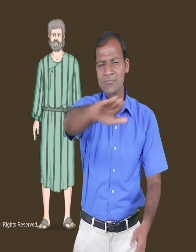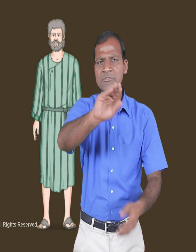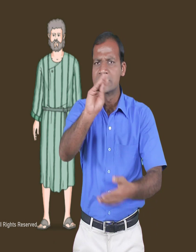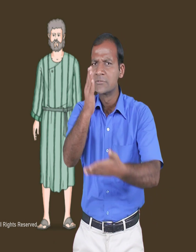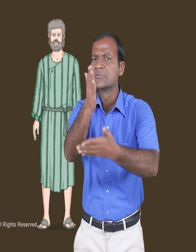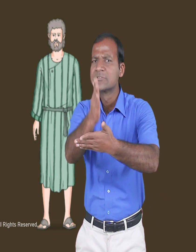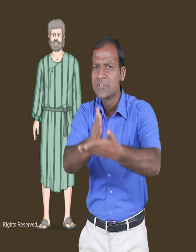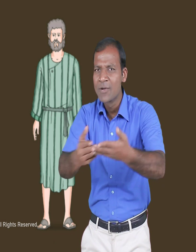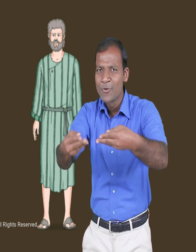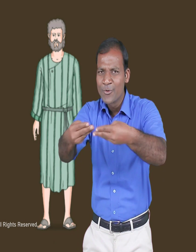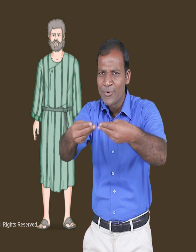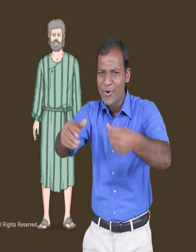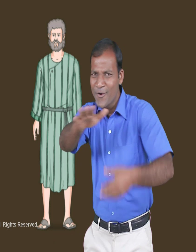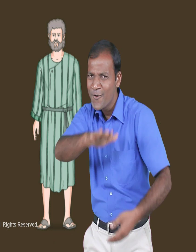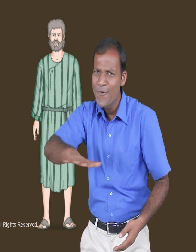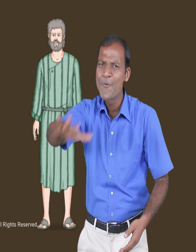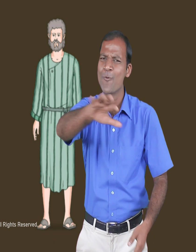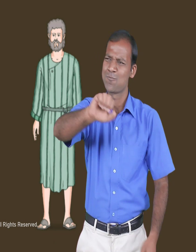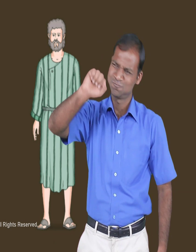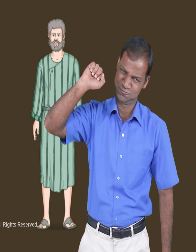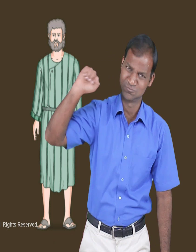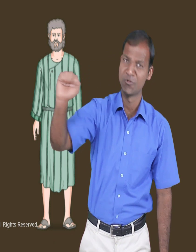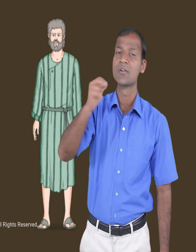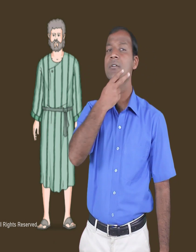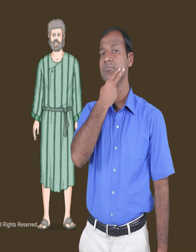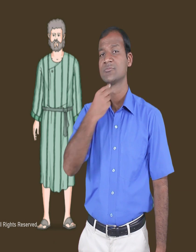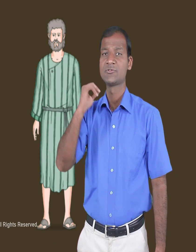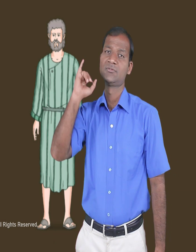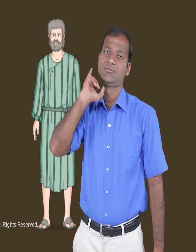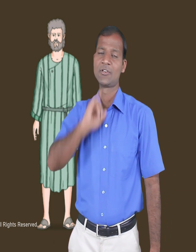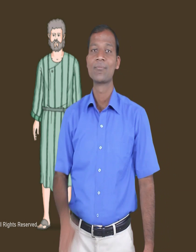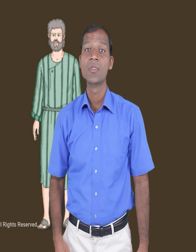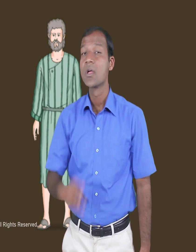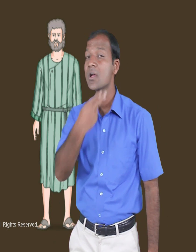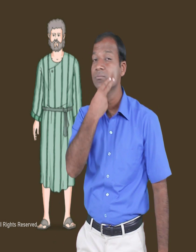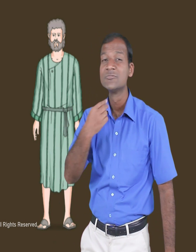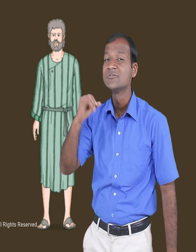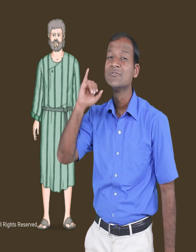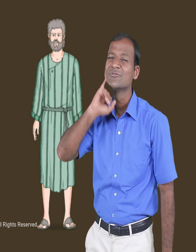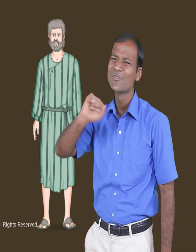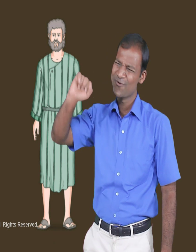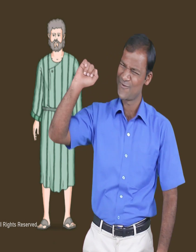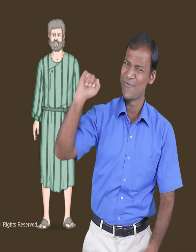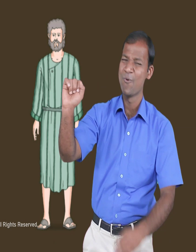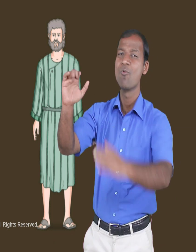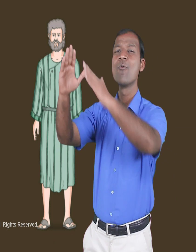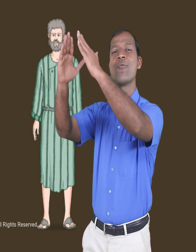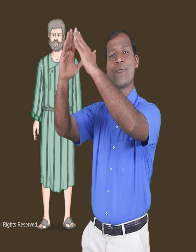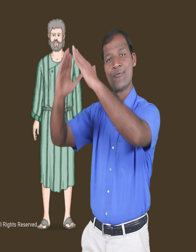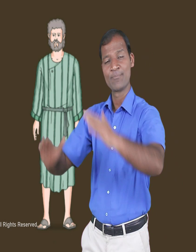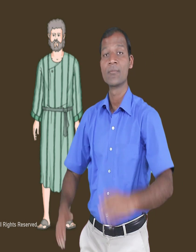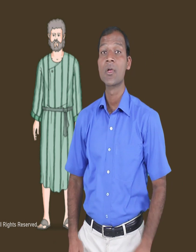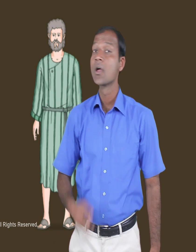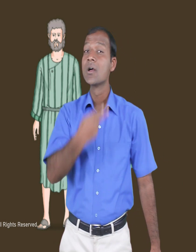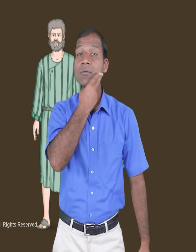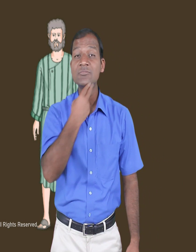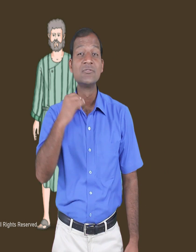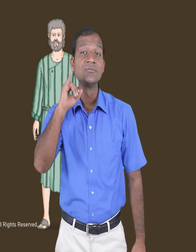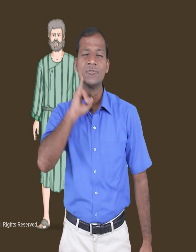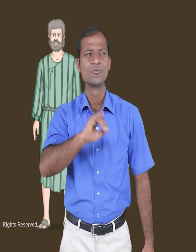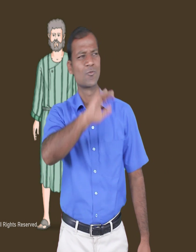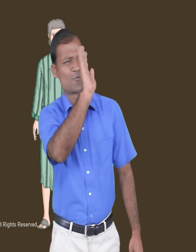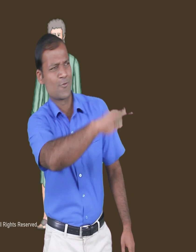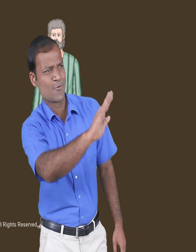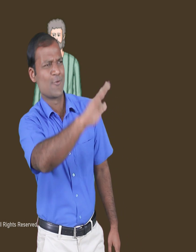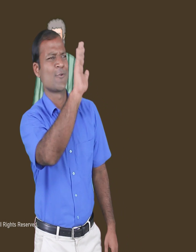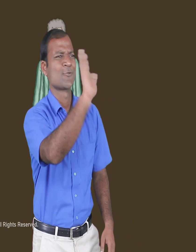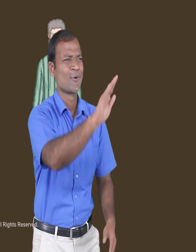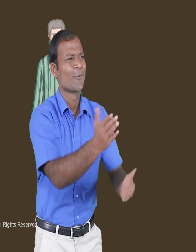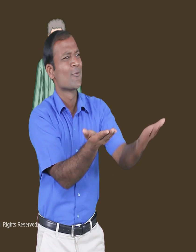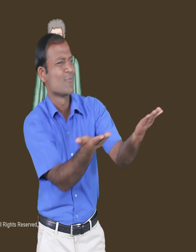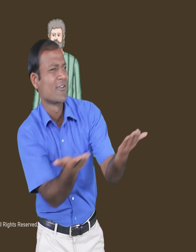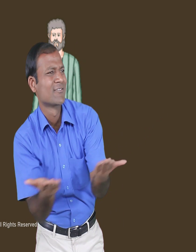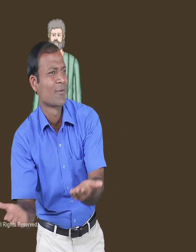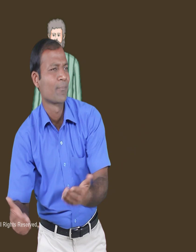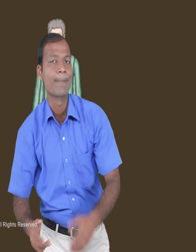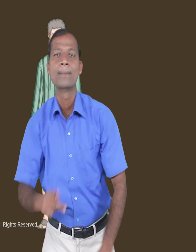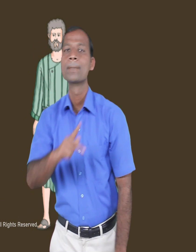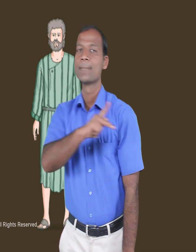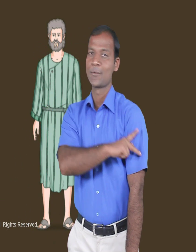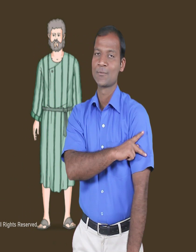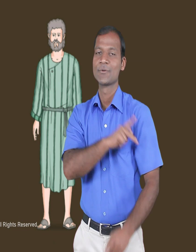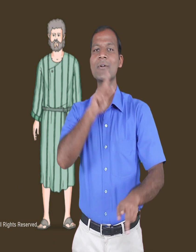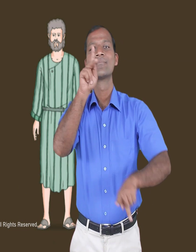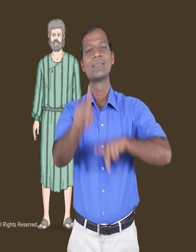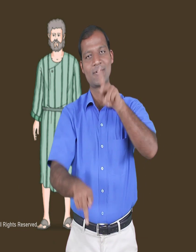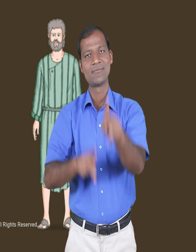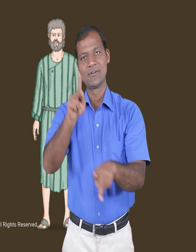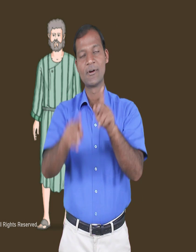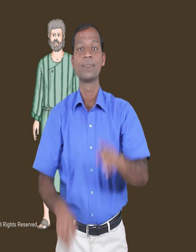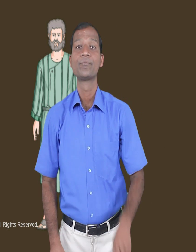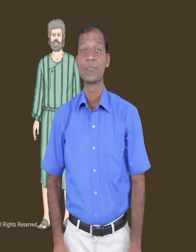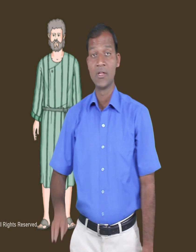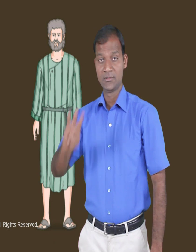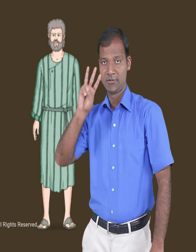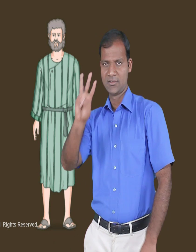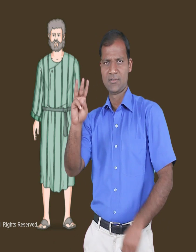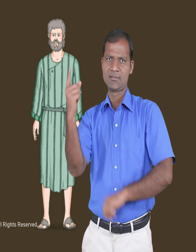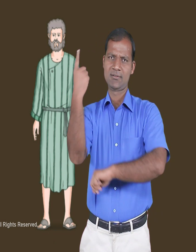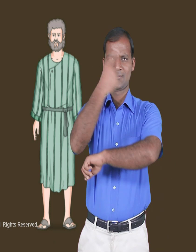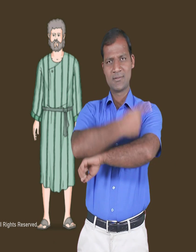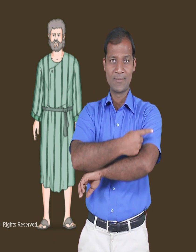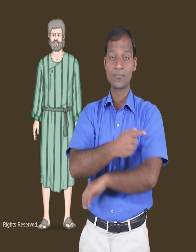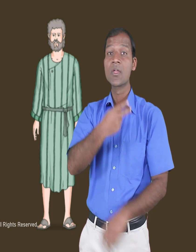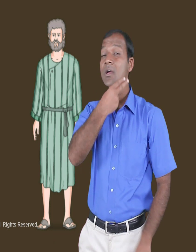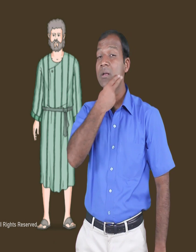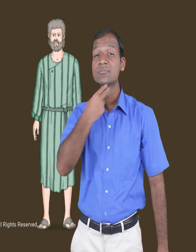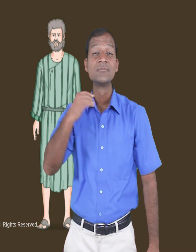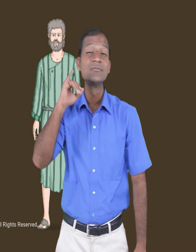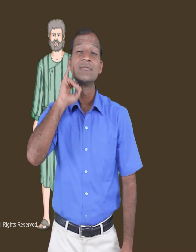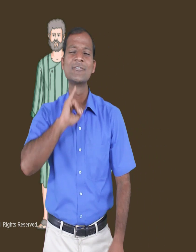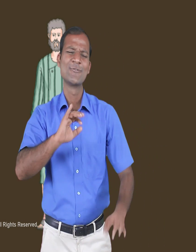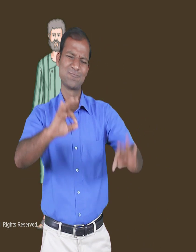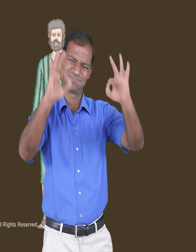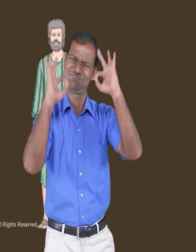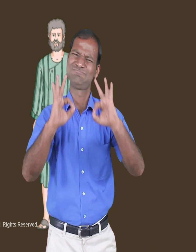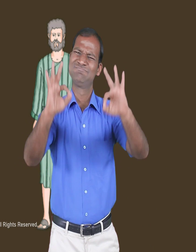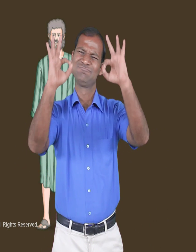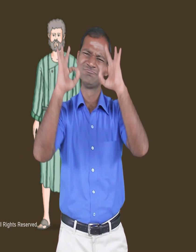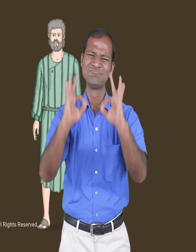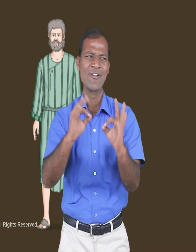He welcomed us and entertained us hospitably for three days.